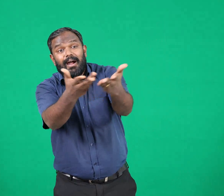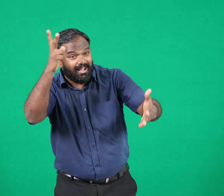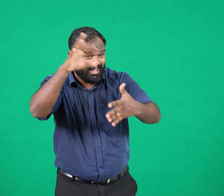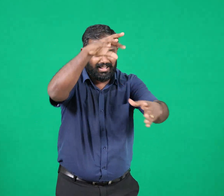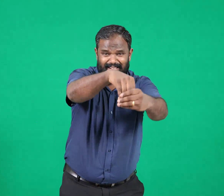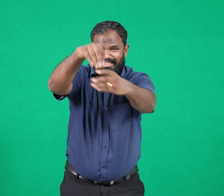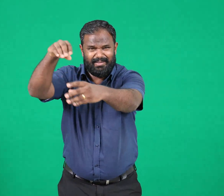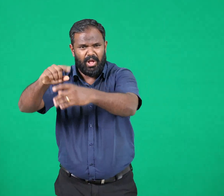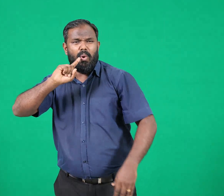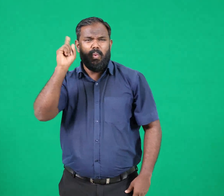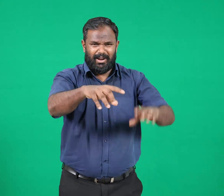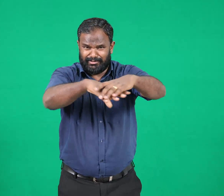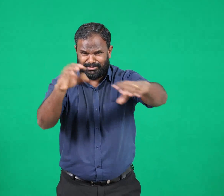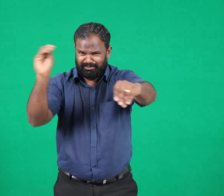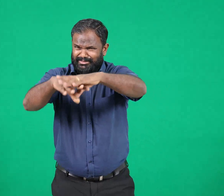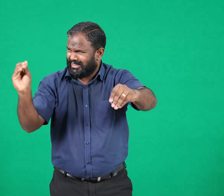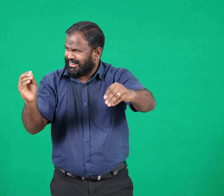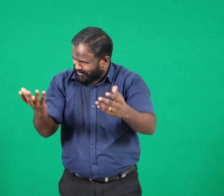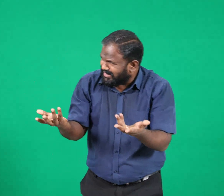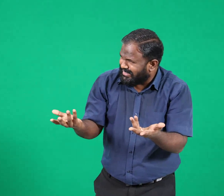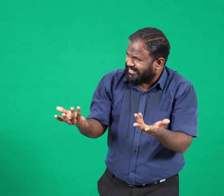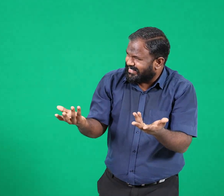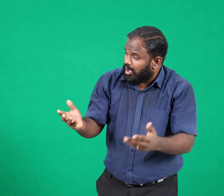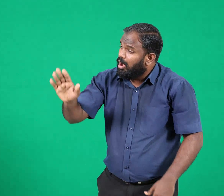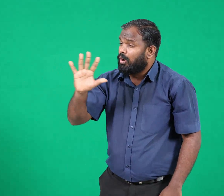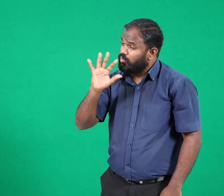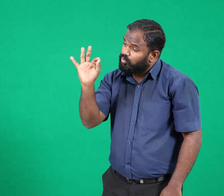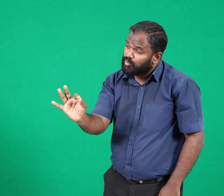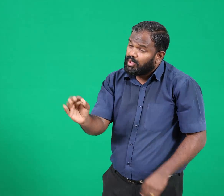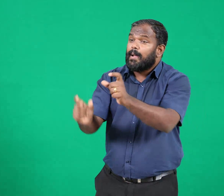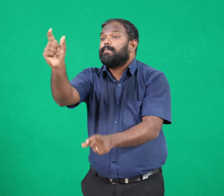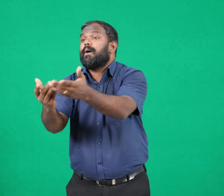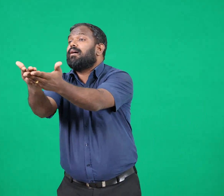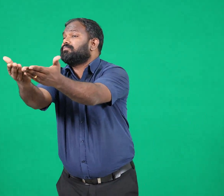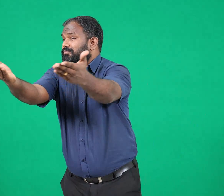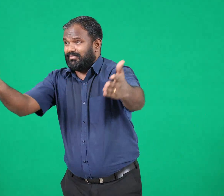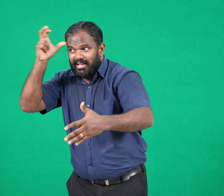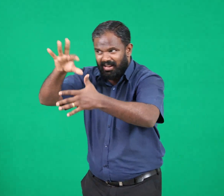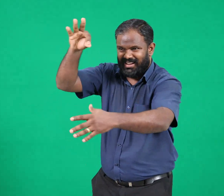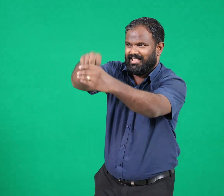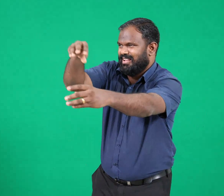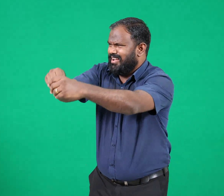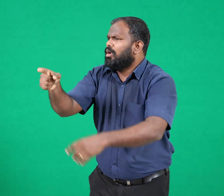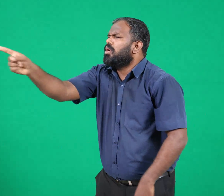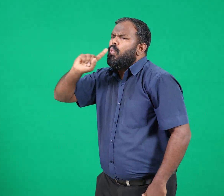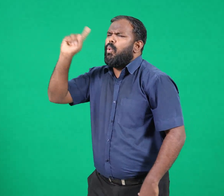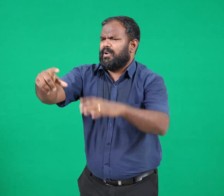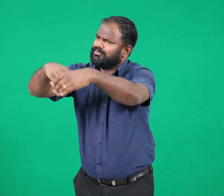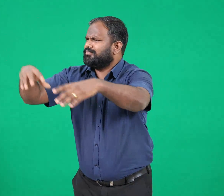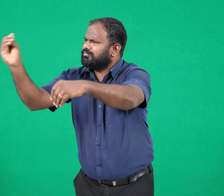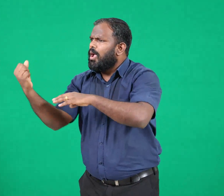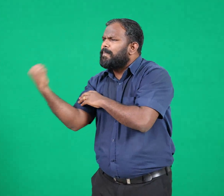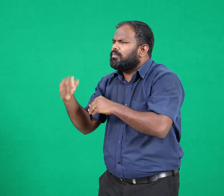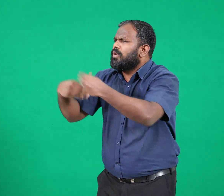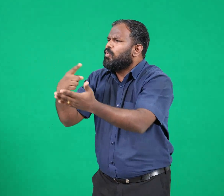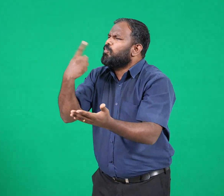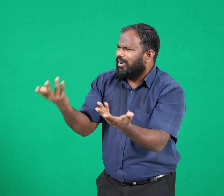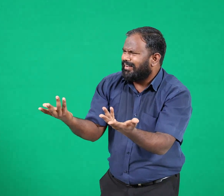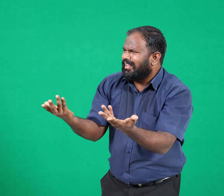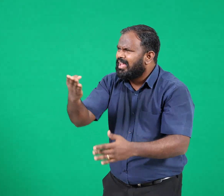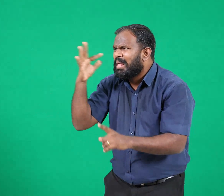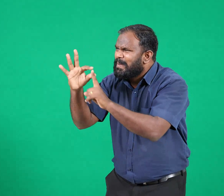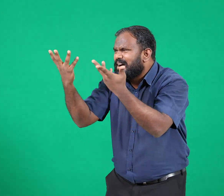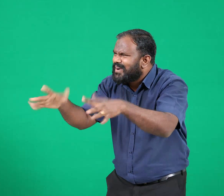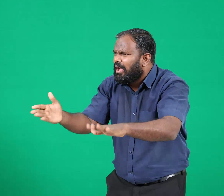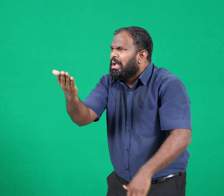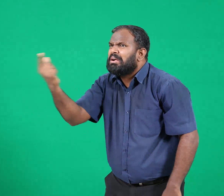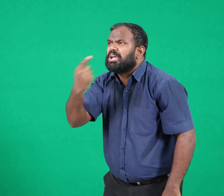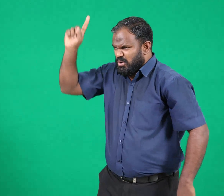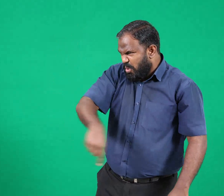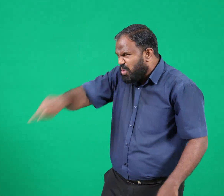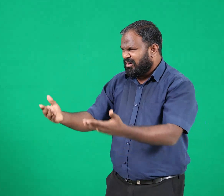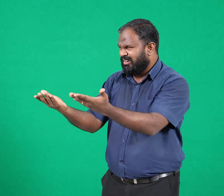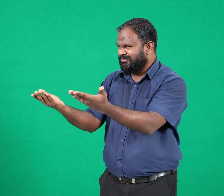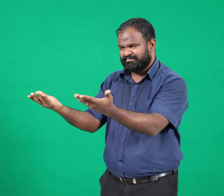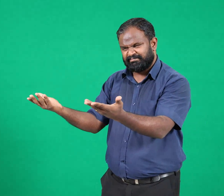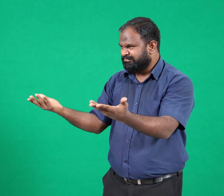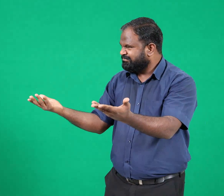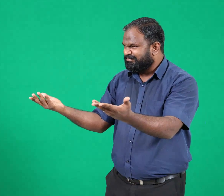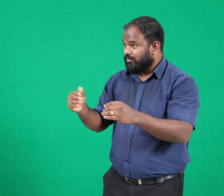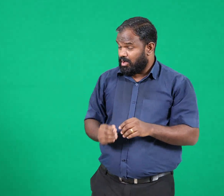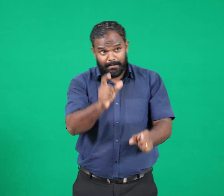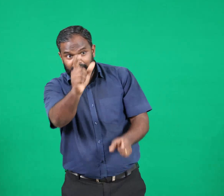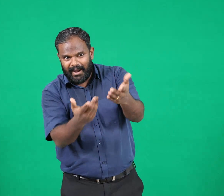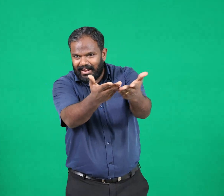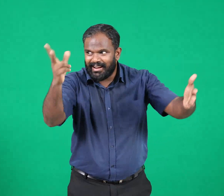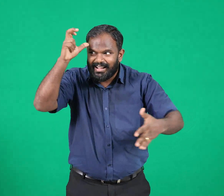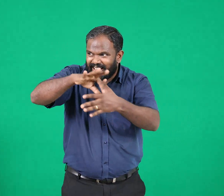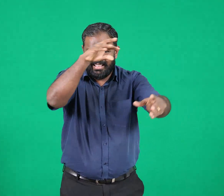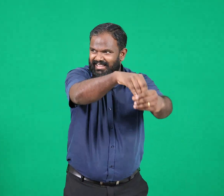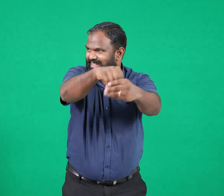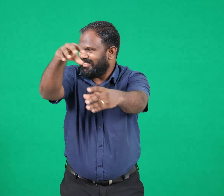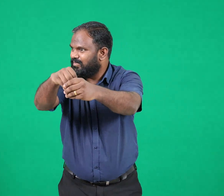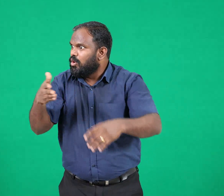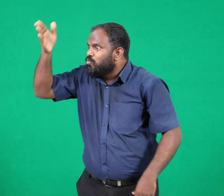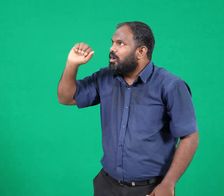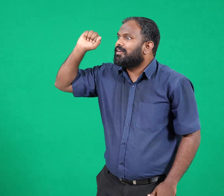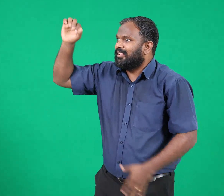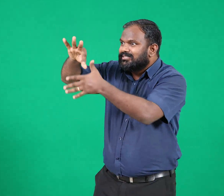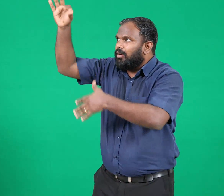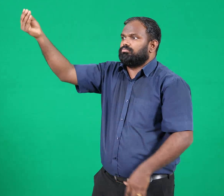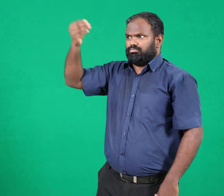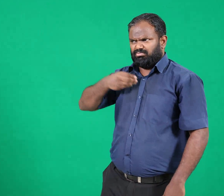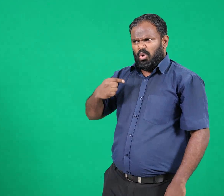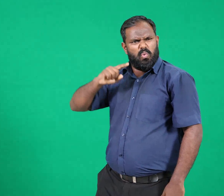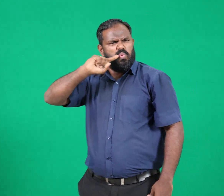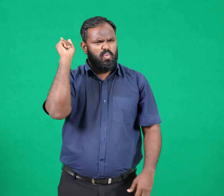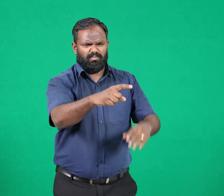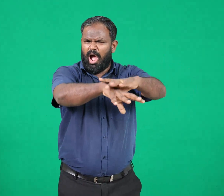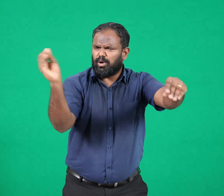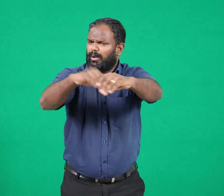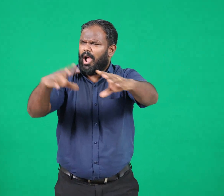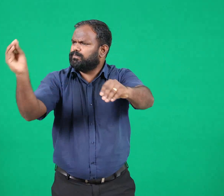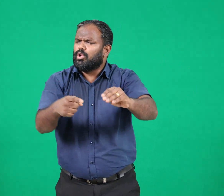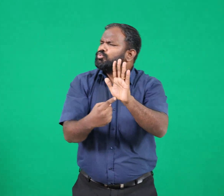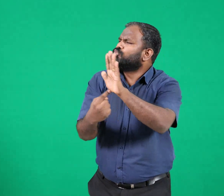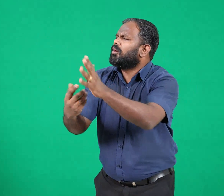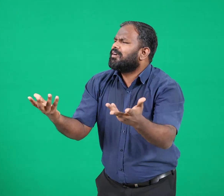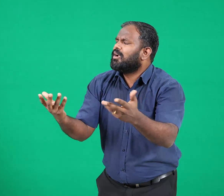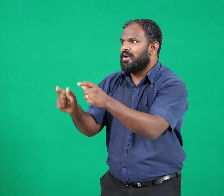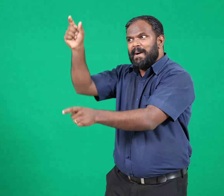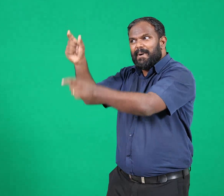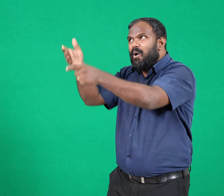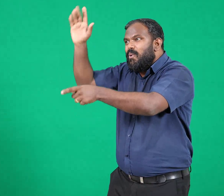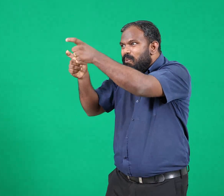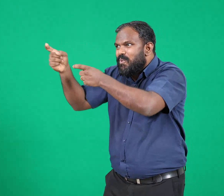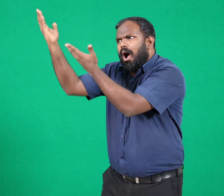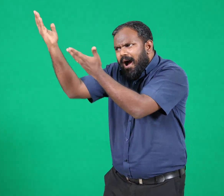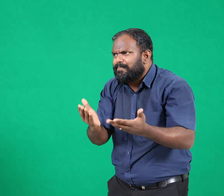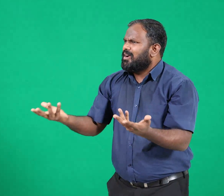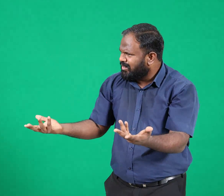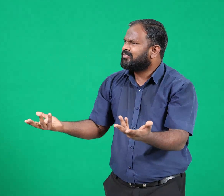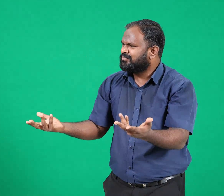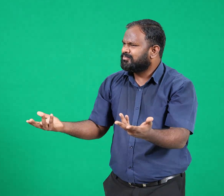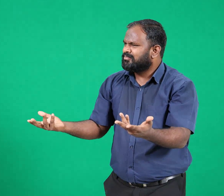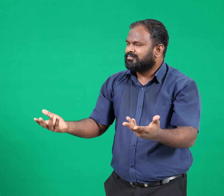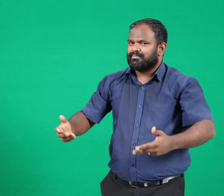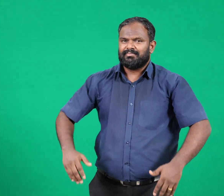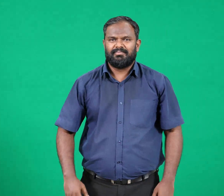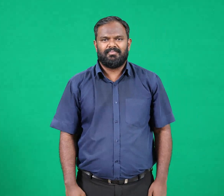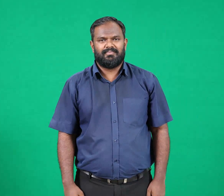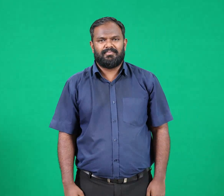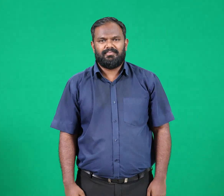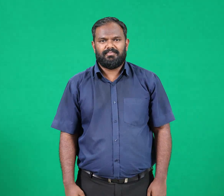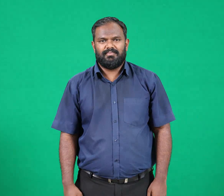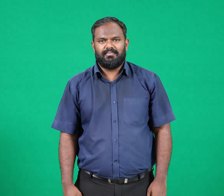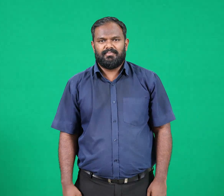And if I drive out demons by Beelzebul, by whom do your sons drive them out? So then, they will be your judges. But if I drive out demons by the Spirit of God, then the kingdom of God has come upon you.